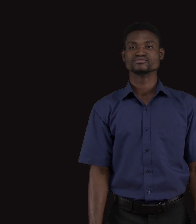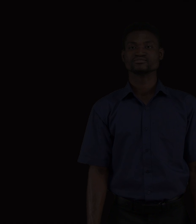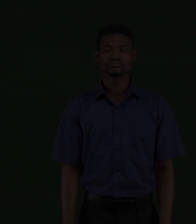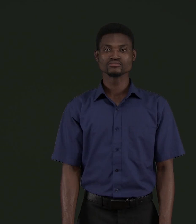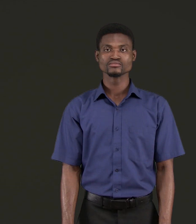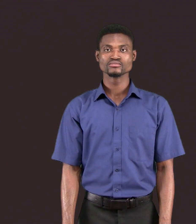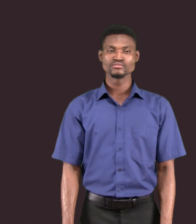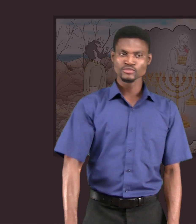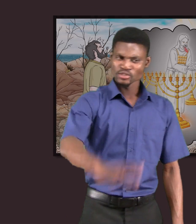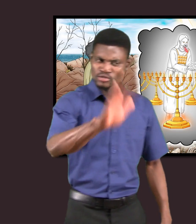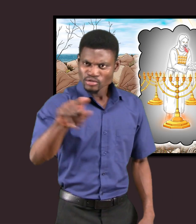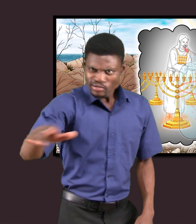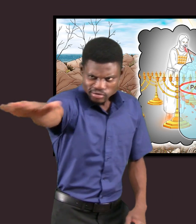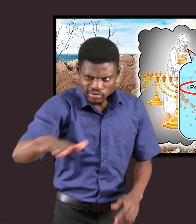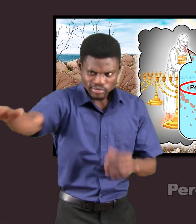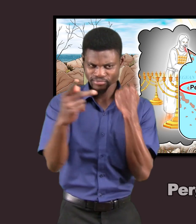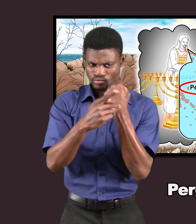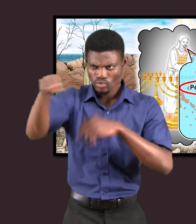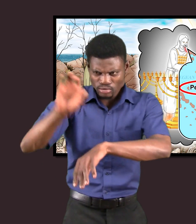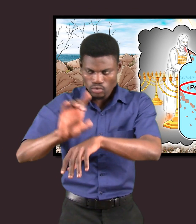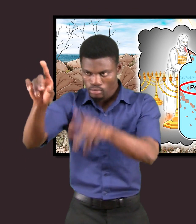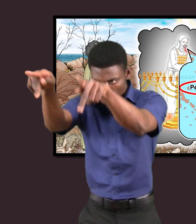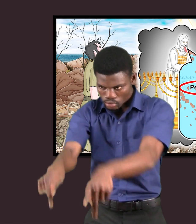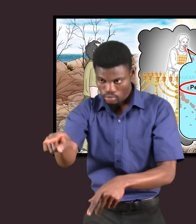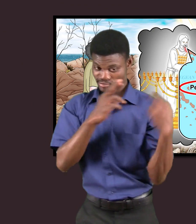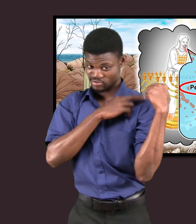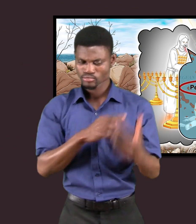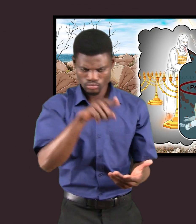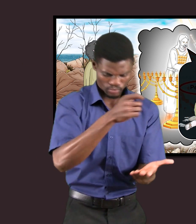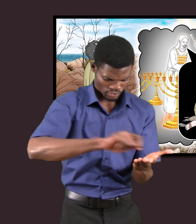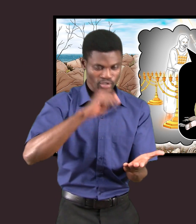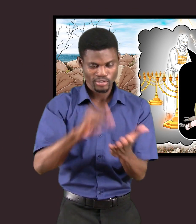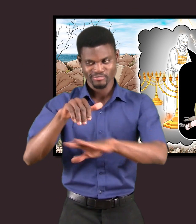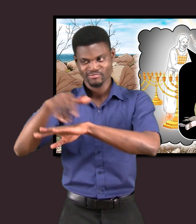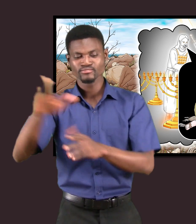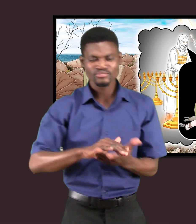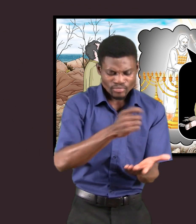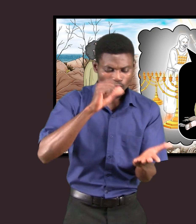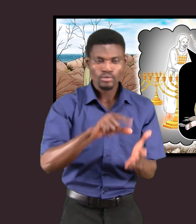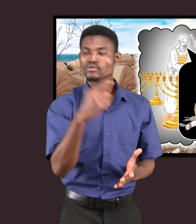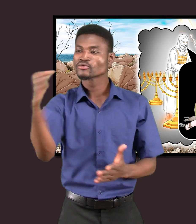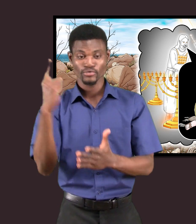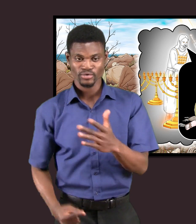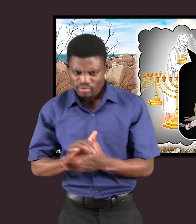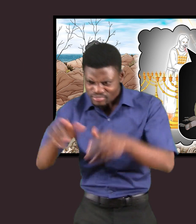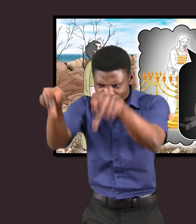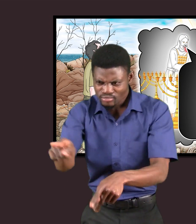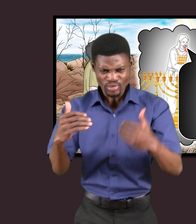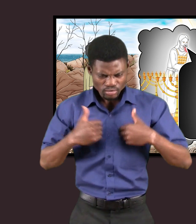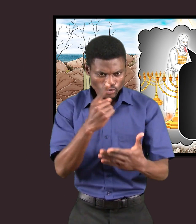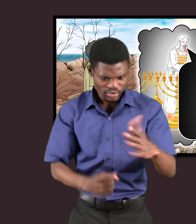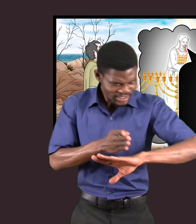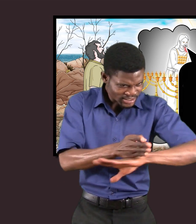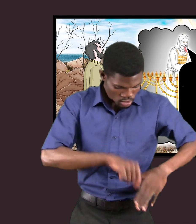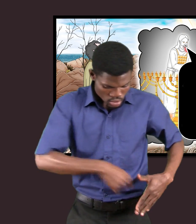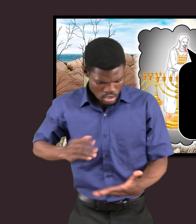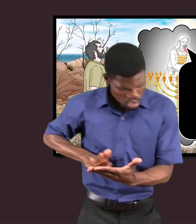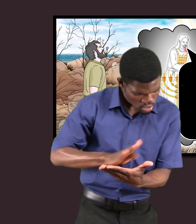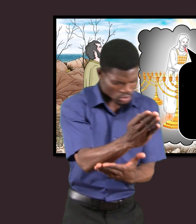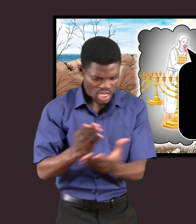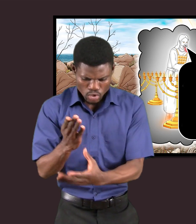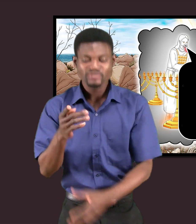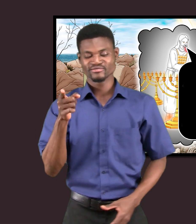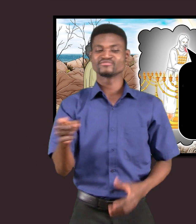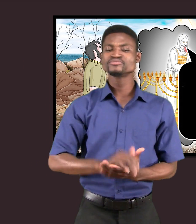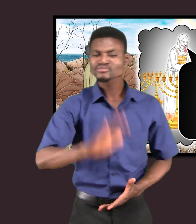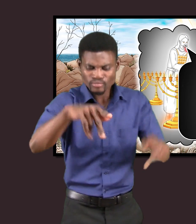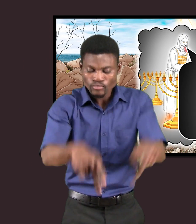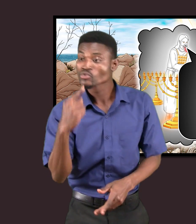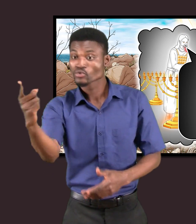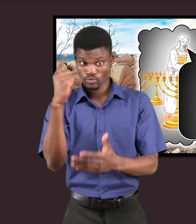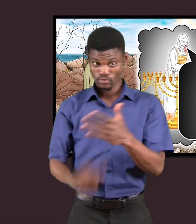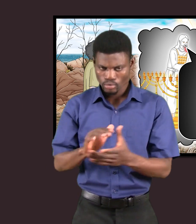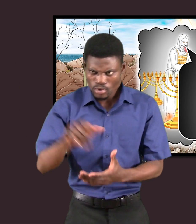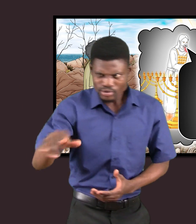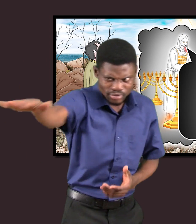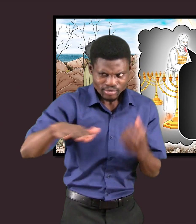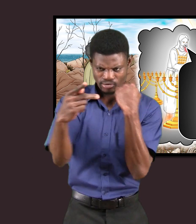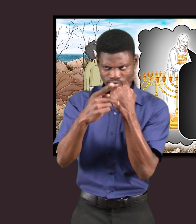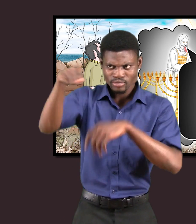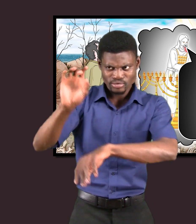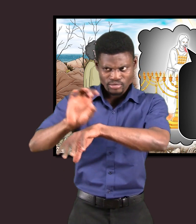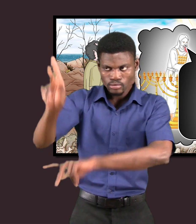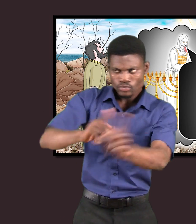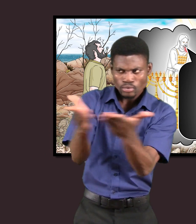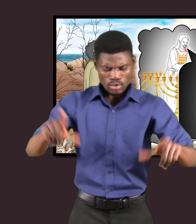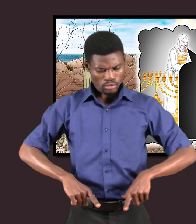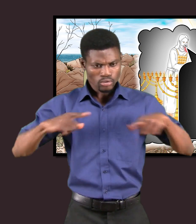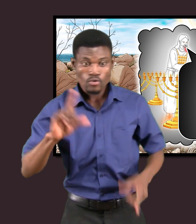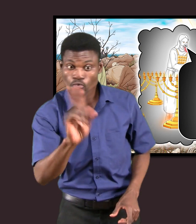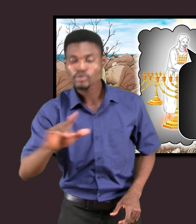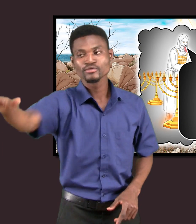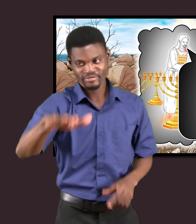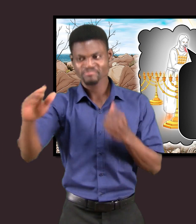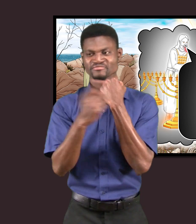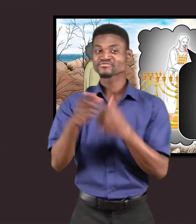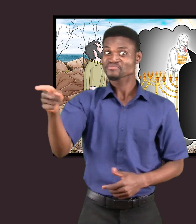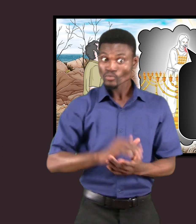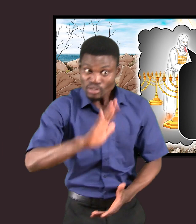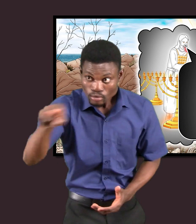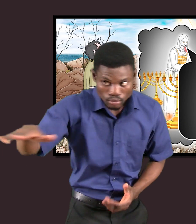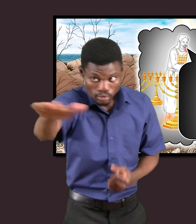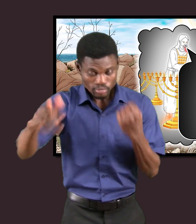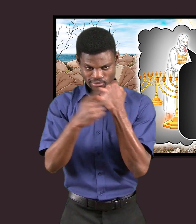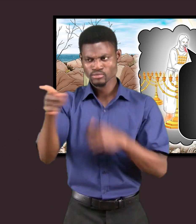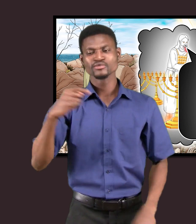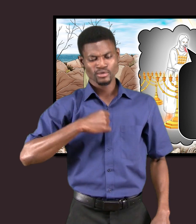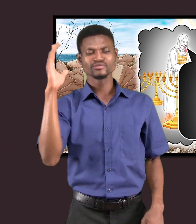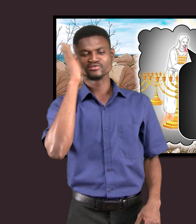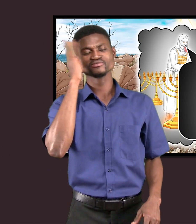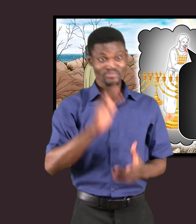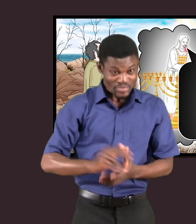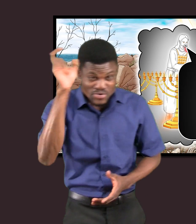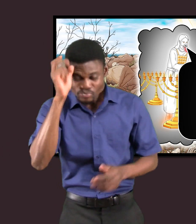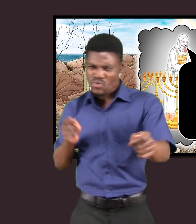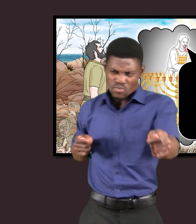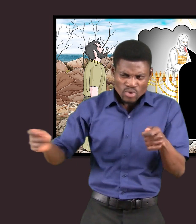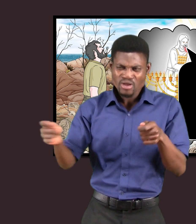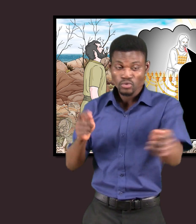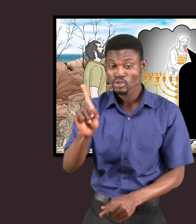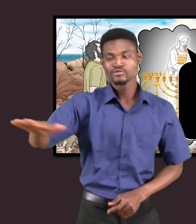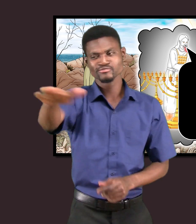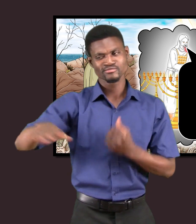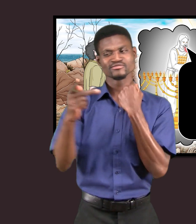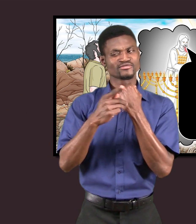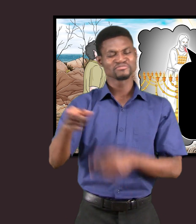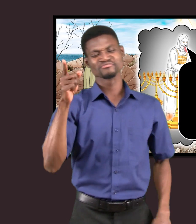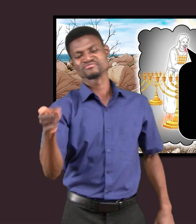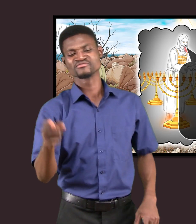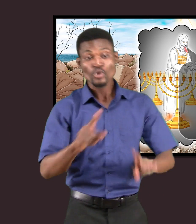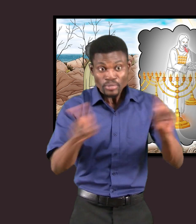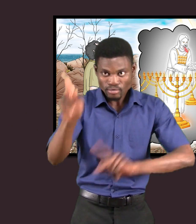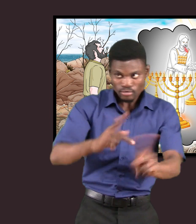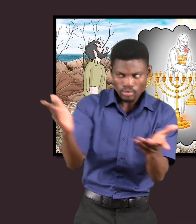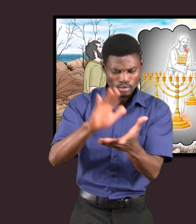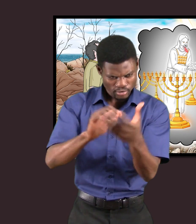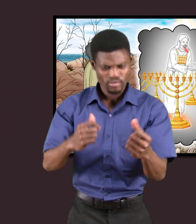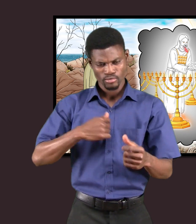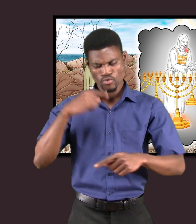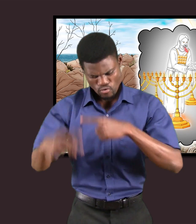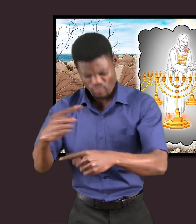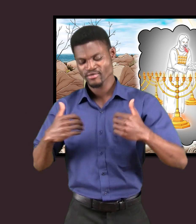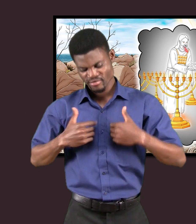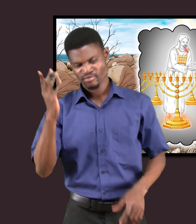To the angel of the church in Pergamum write: These are the words of the One who holds the sharp, double-edged sword.